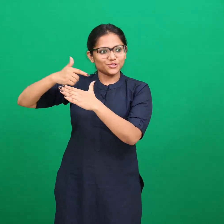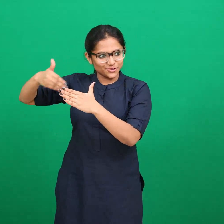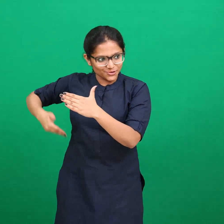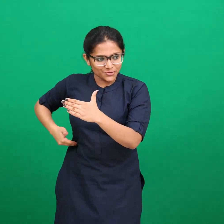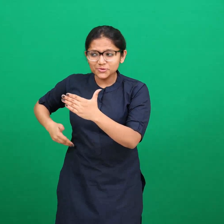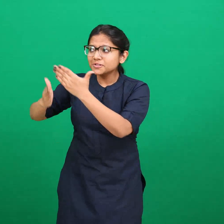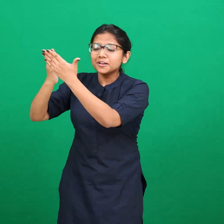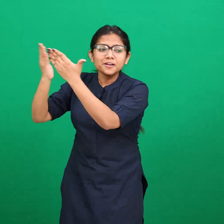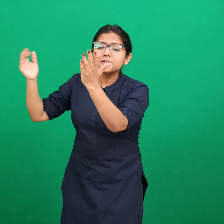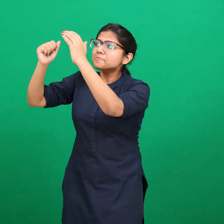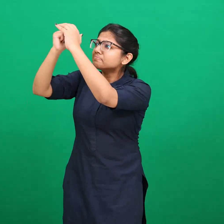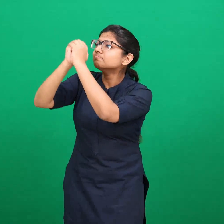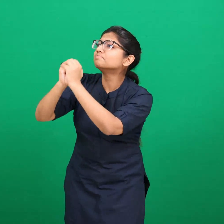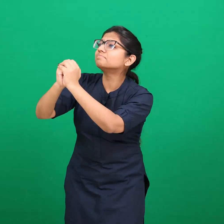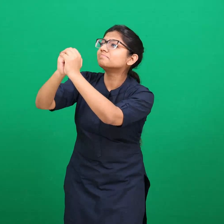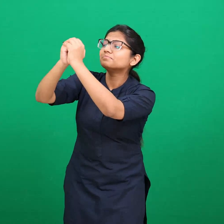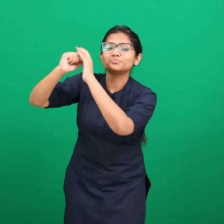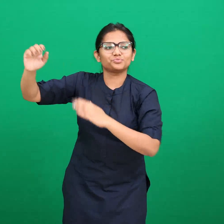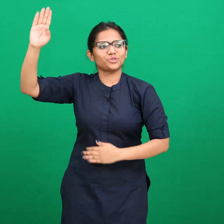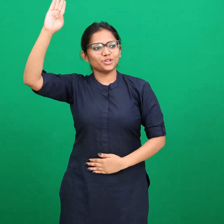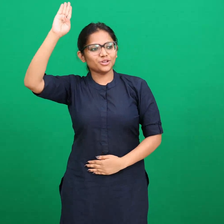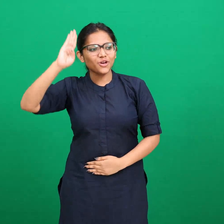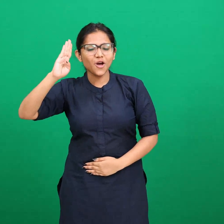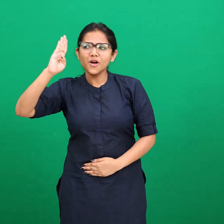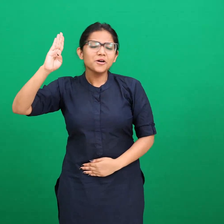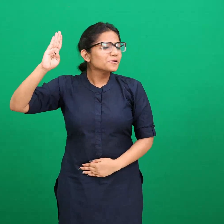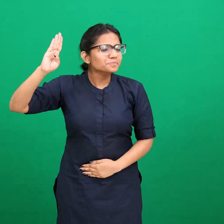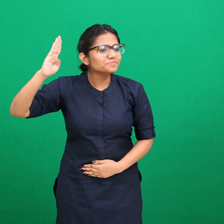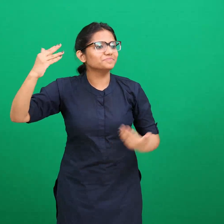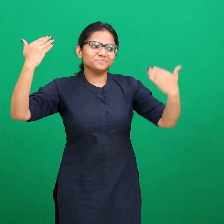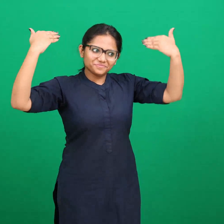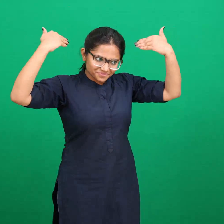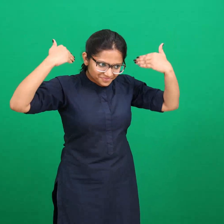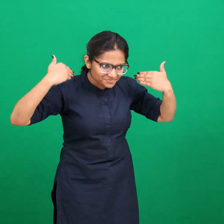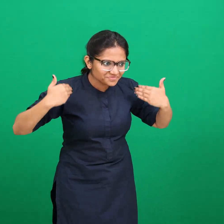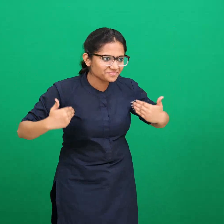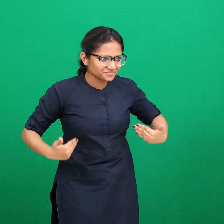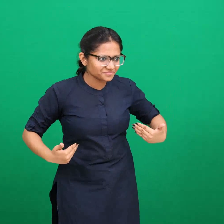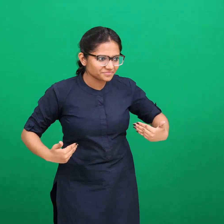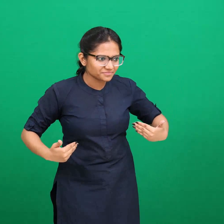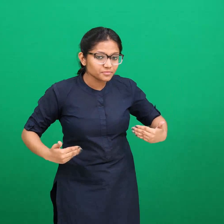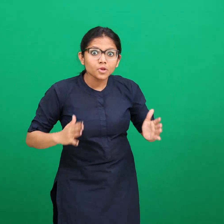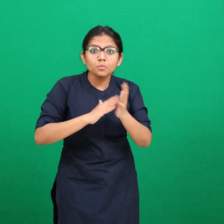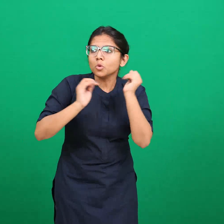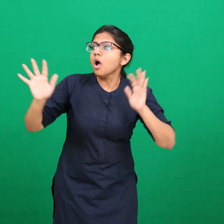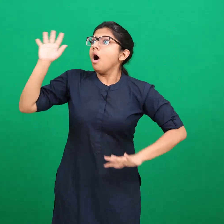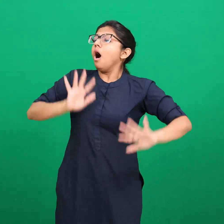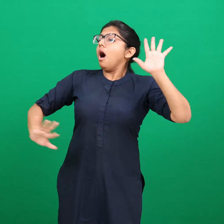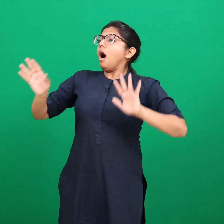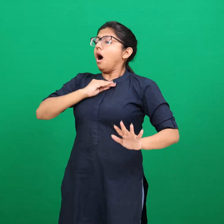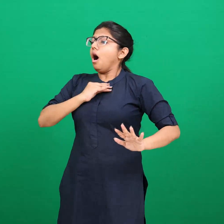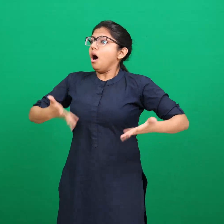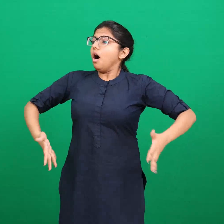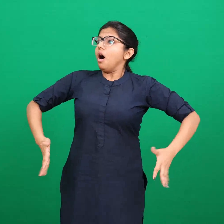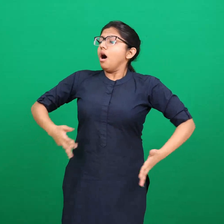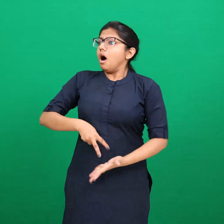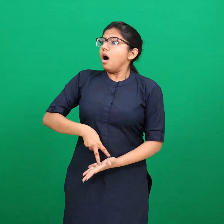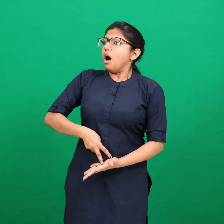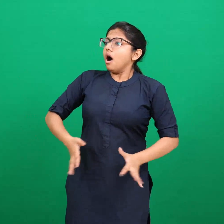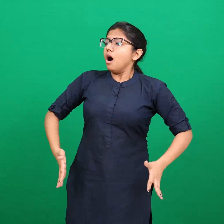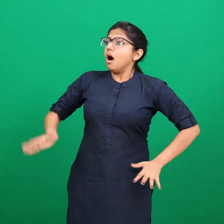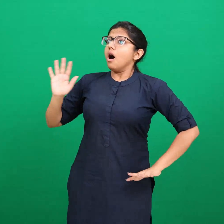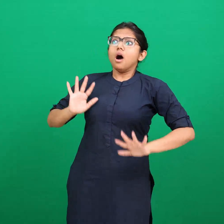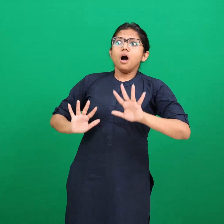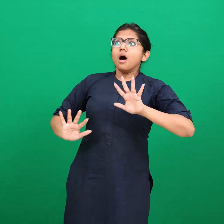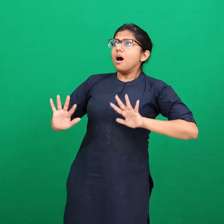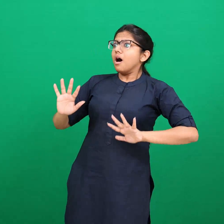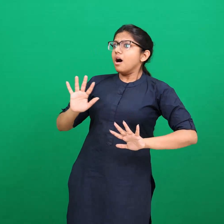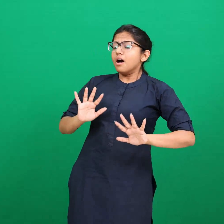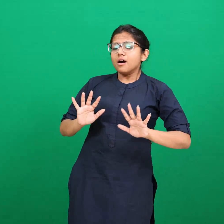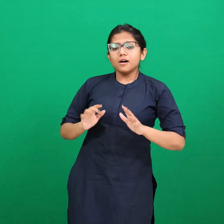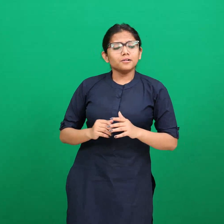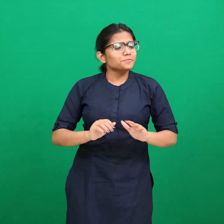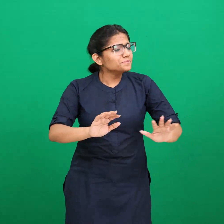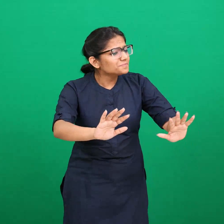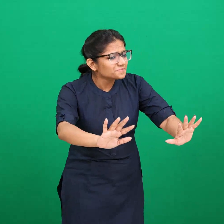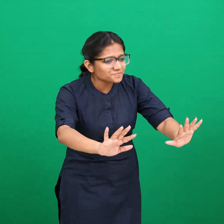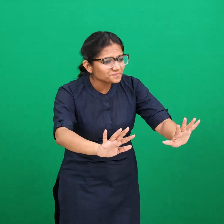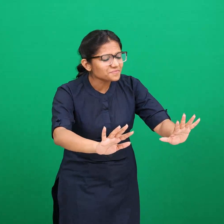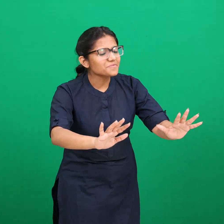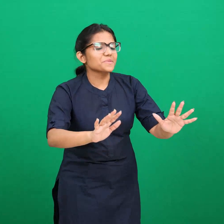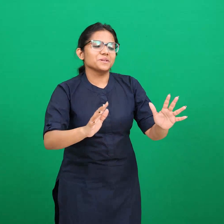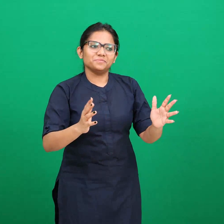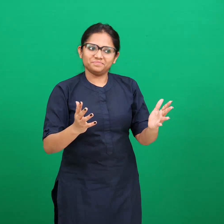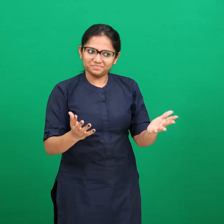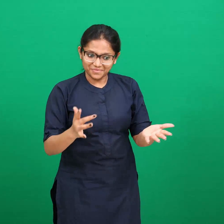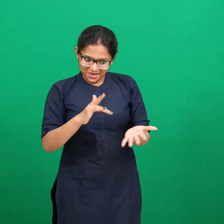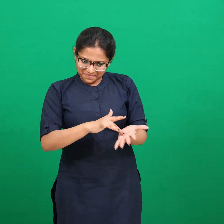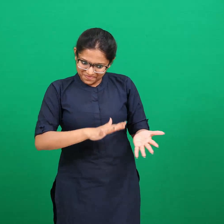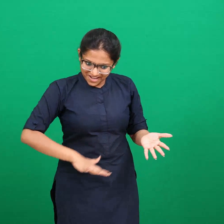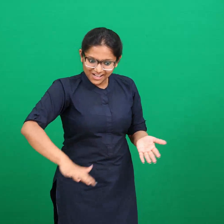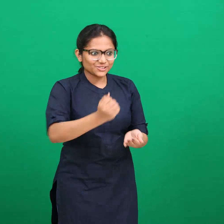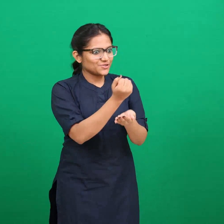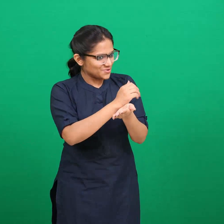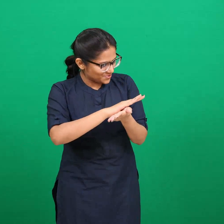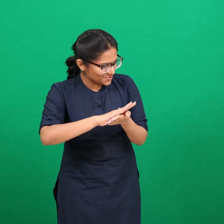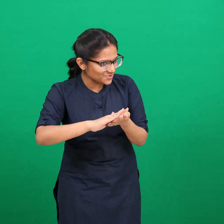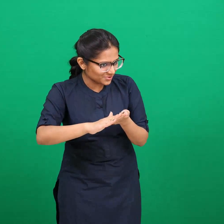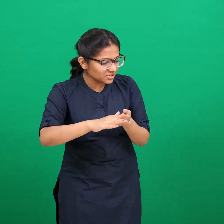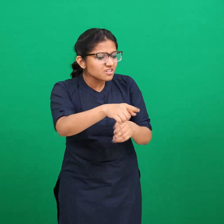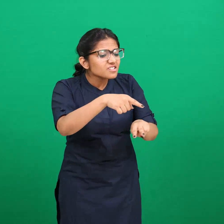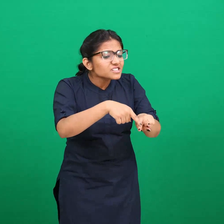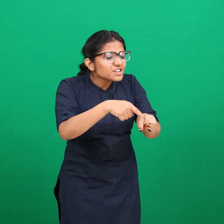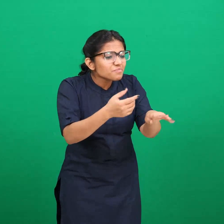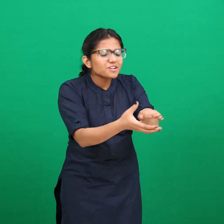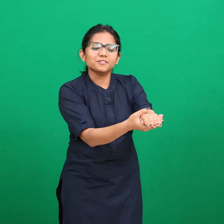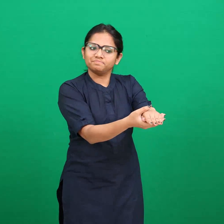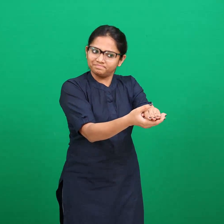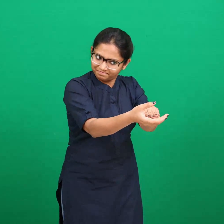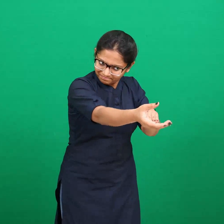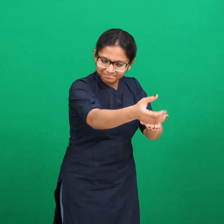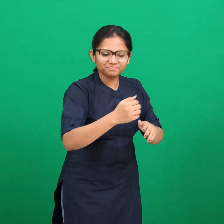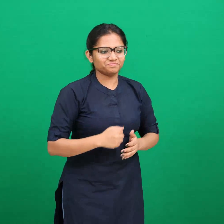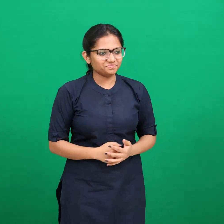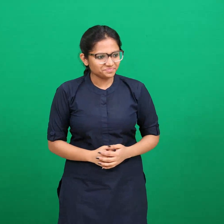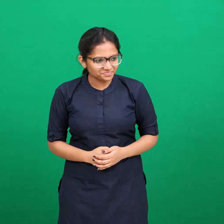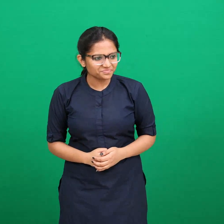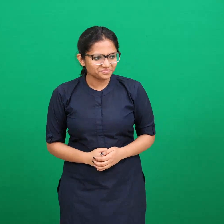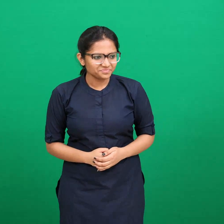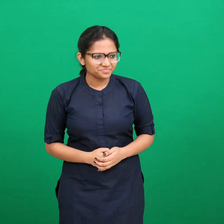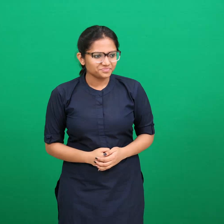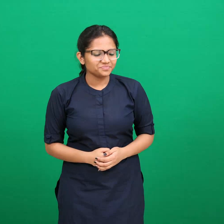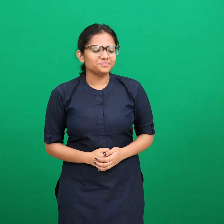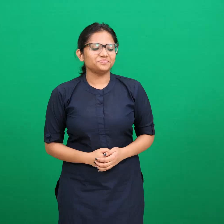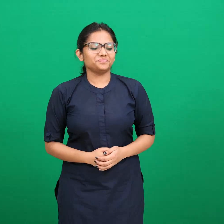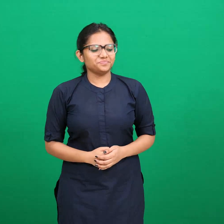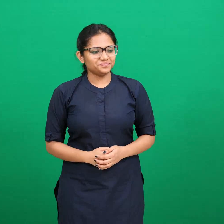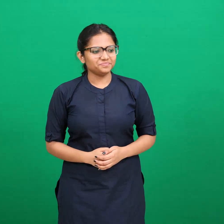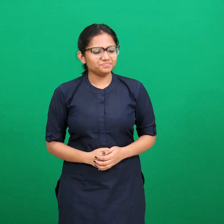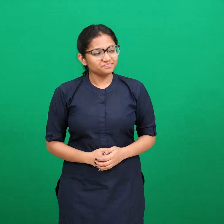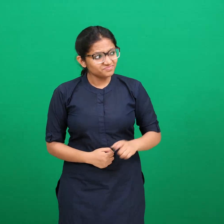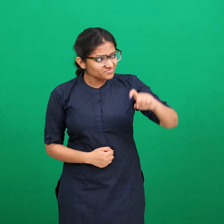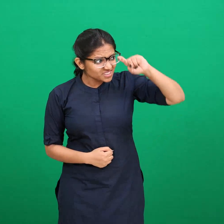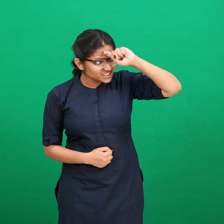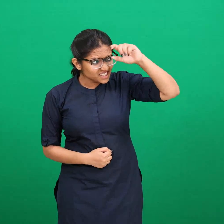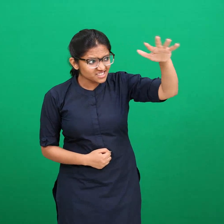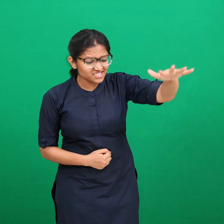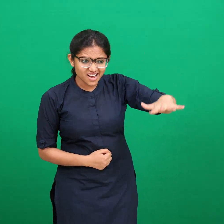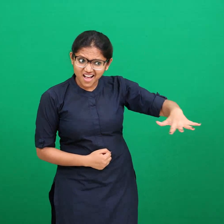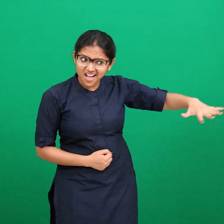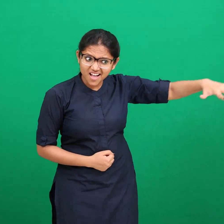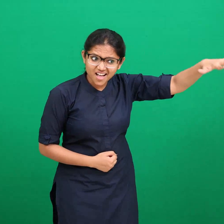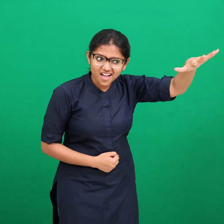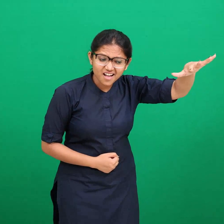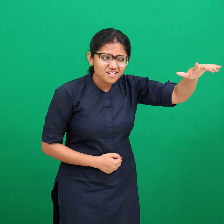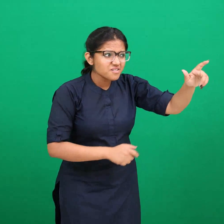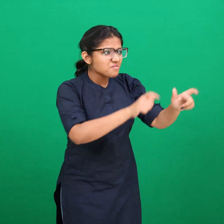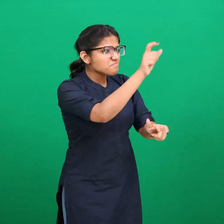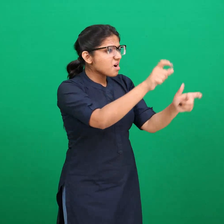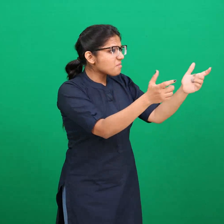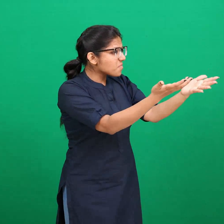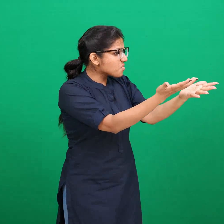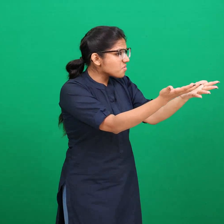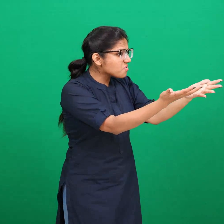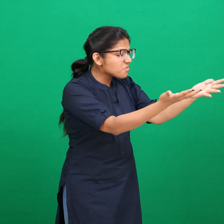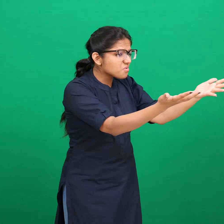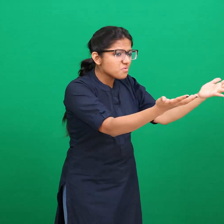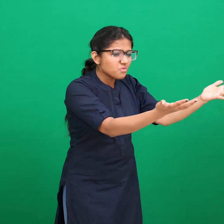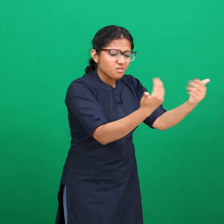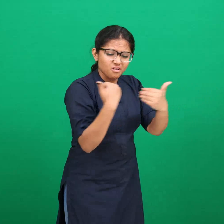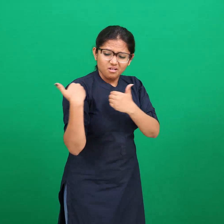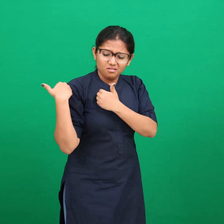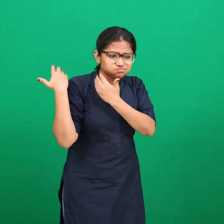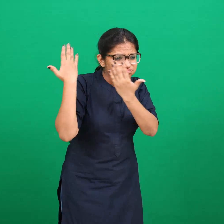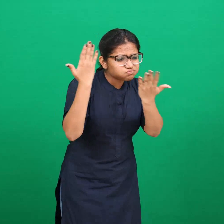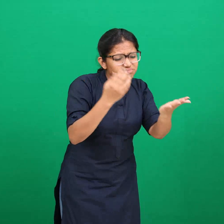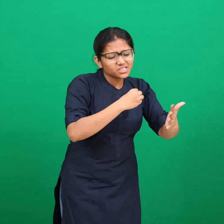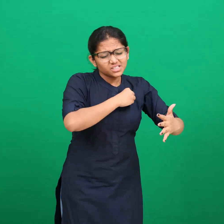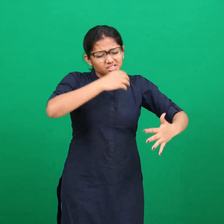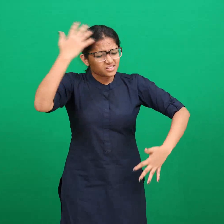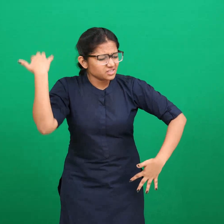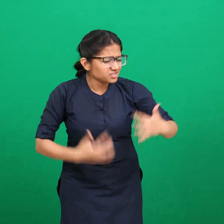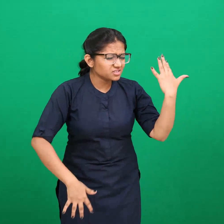Then the Lord said to him, ' Take off your sandals, for the place where you are standing is holy ground.